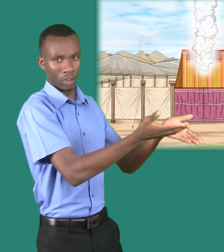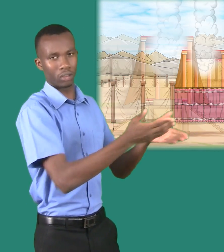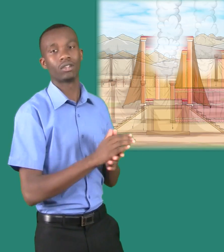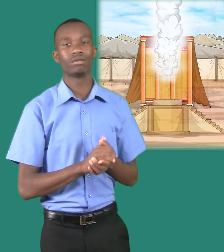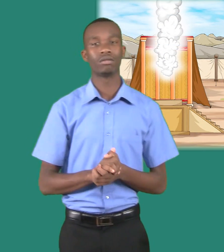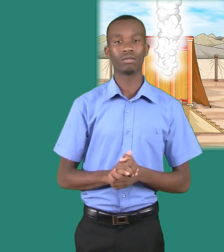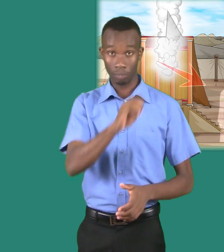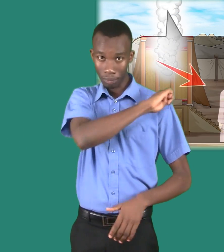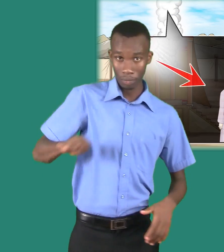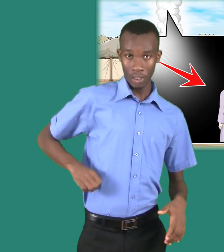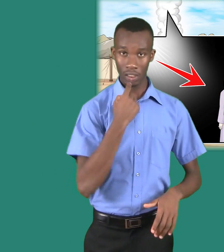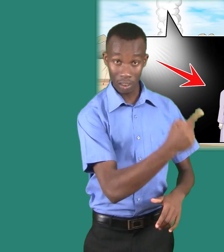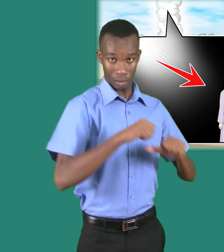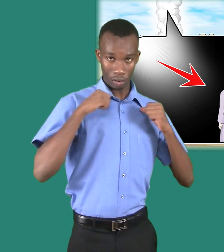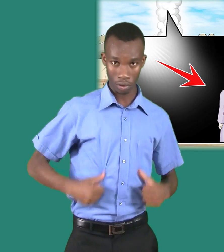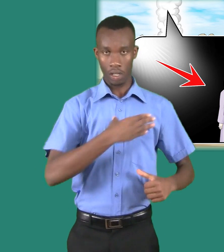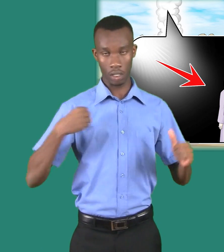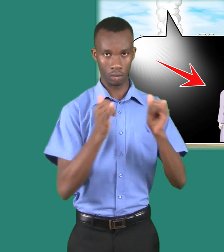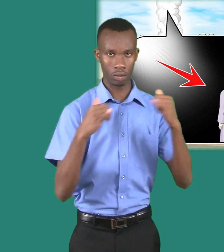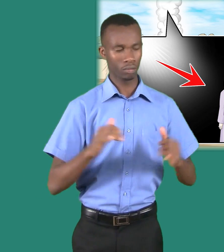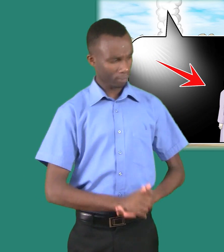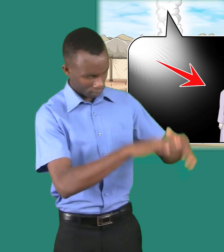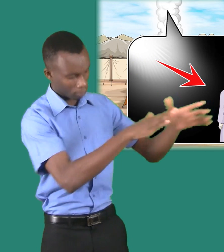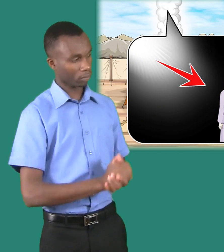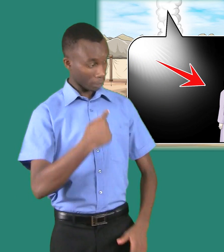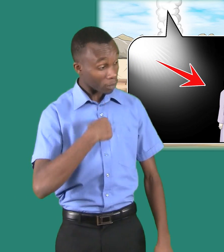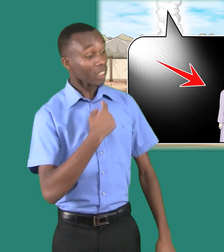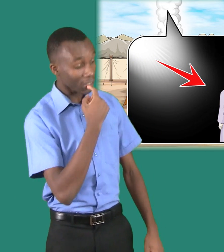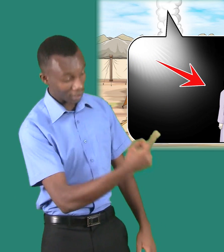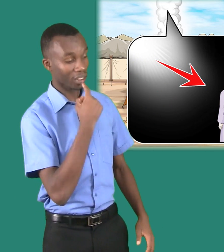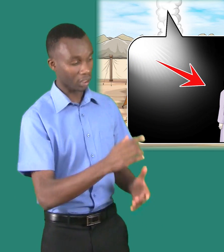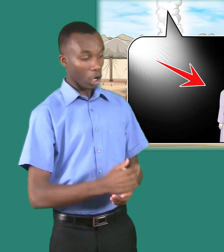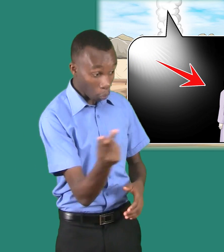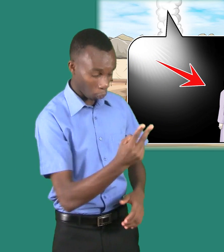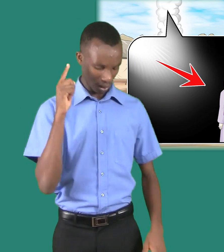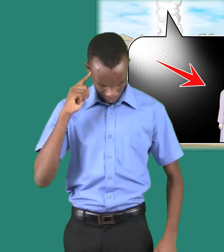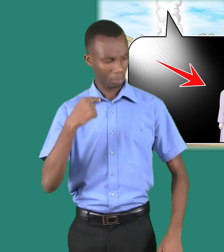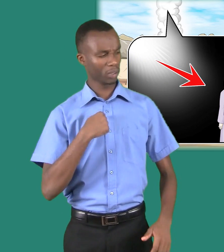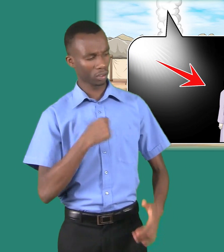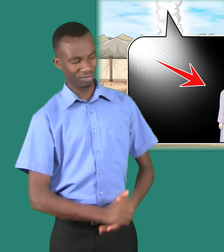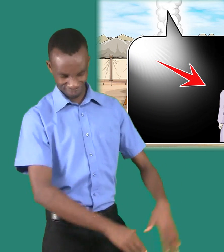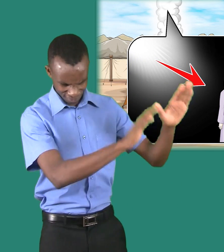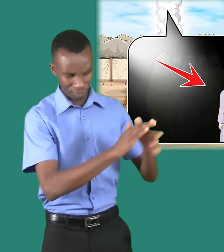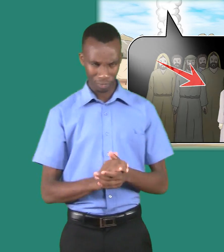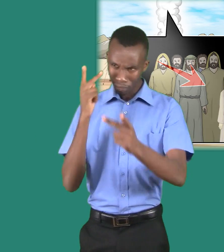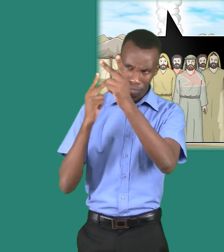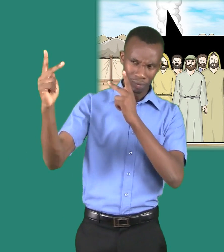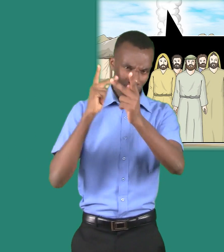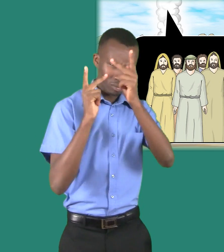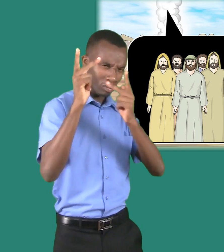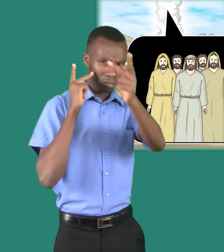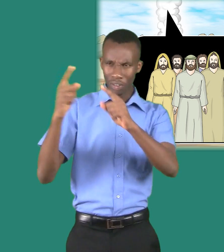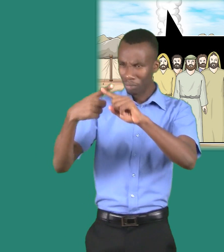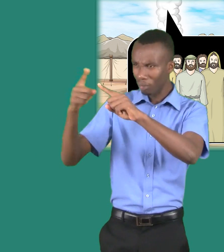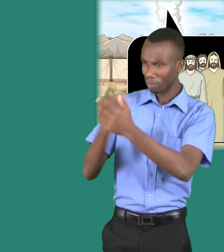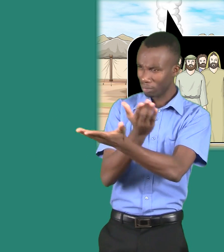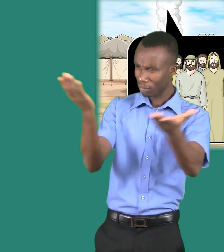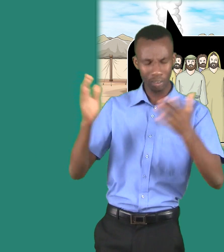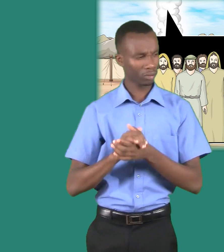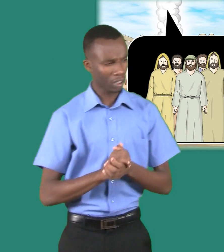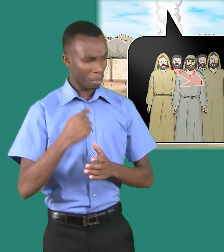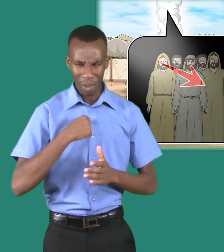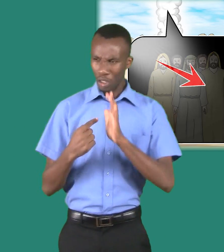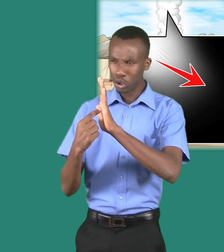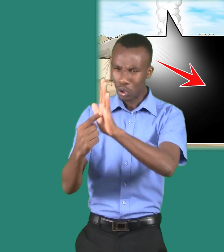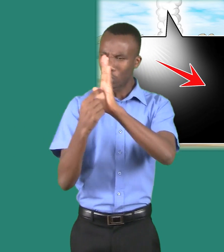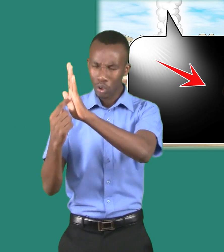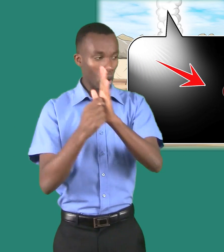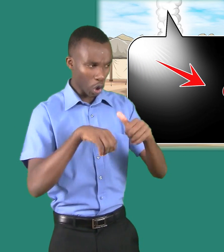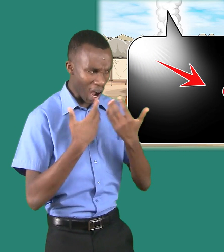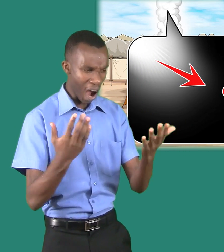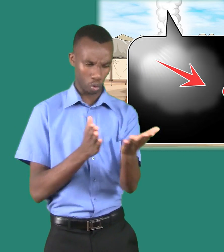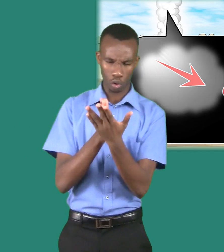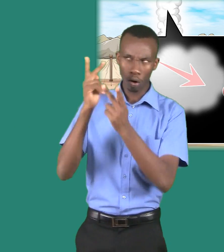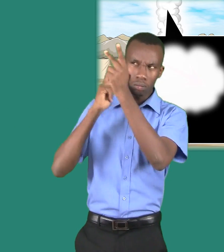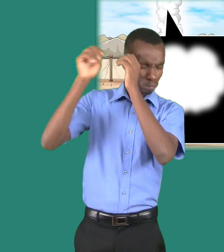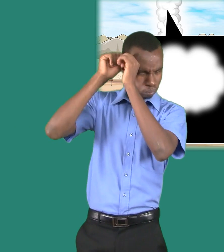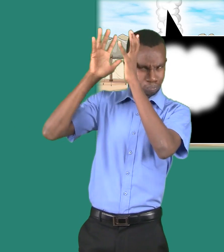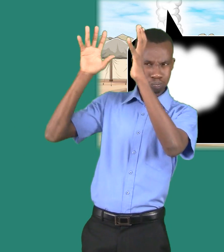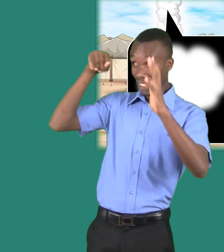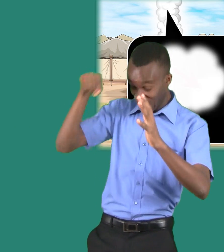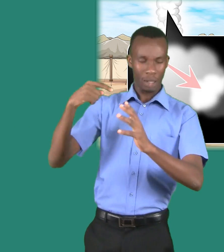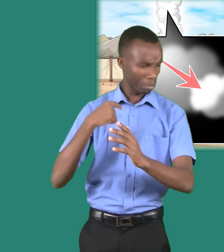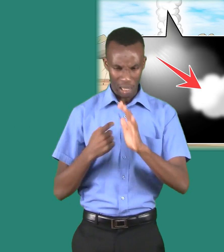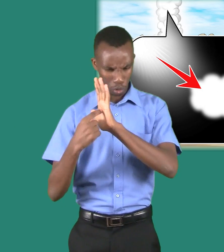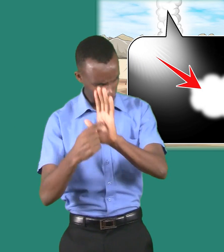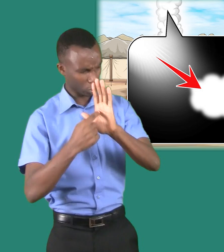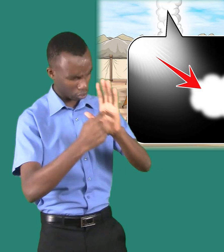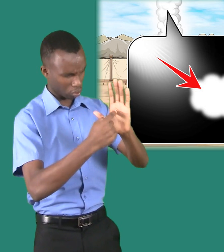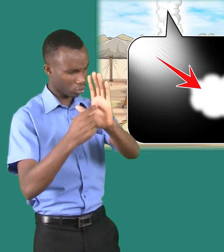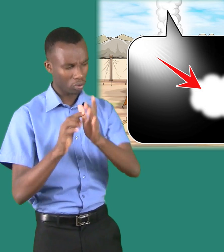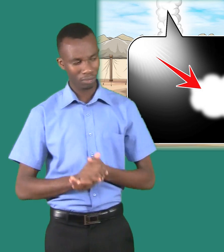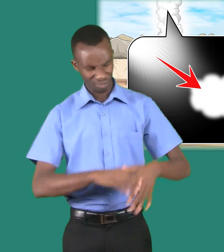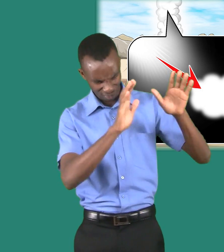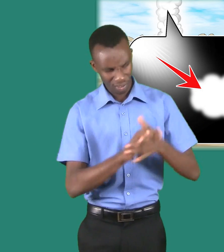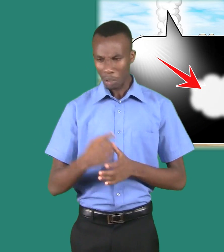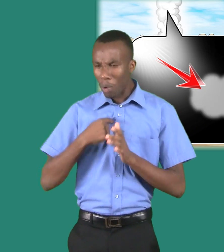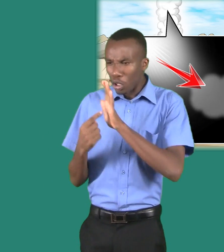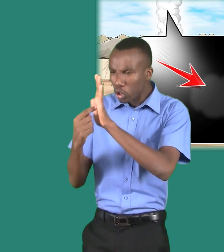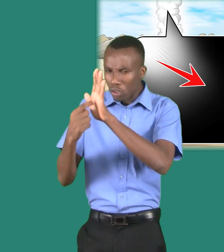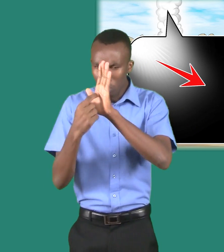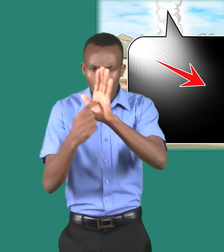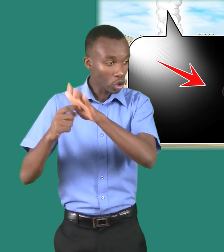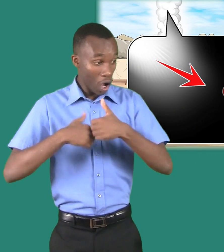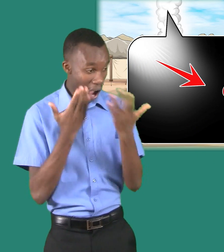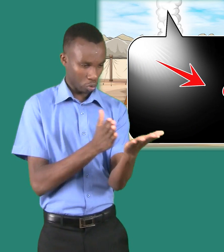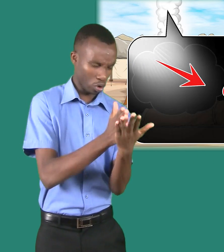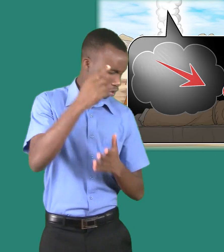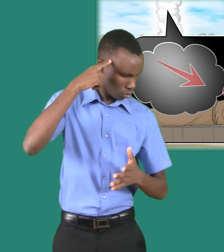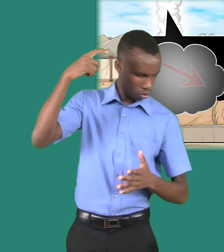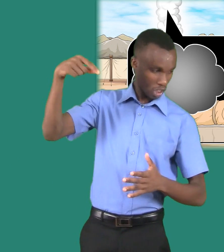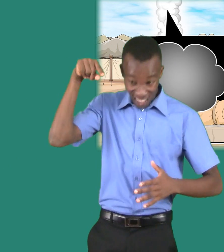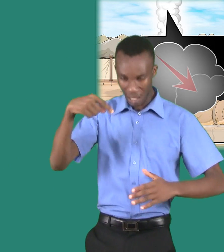When both of them had stepped forward, He said, “Hear now My words: If there is a prophet among you, I, the LORD, will reveal Myself to him in a vision;